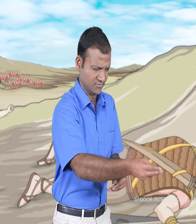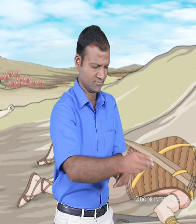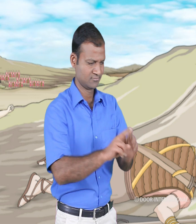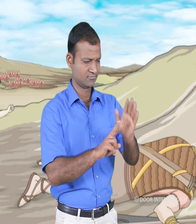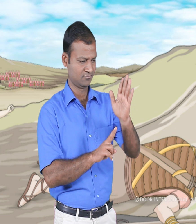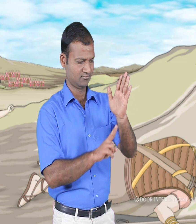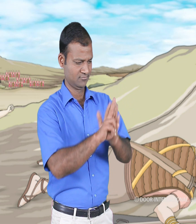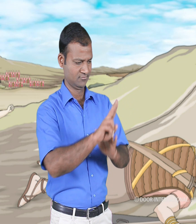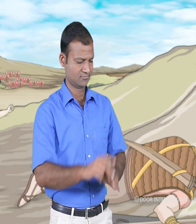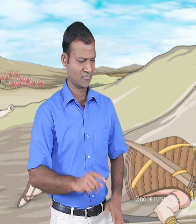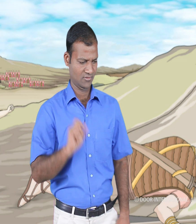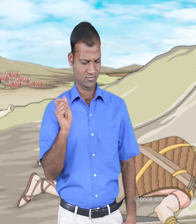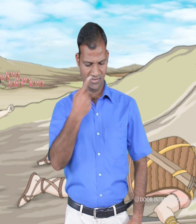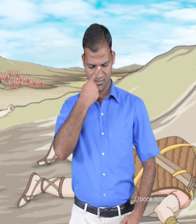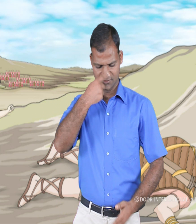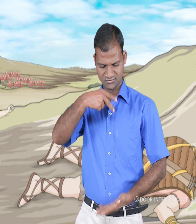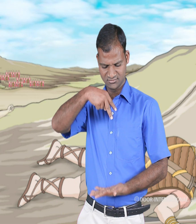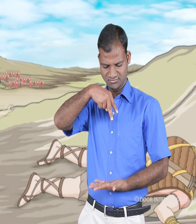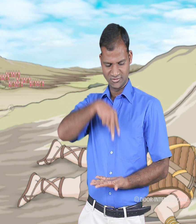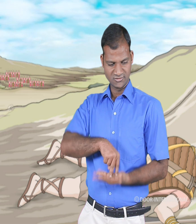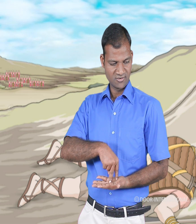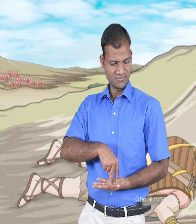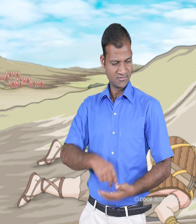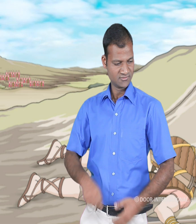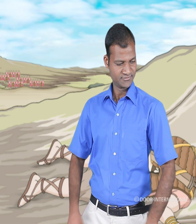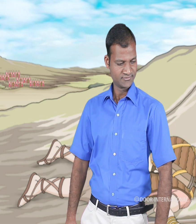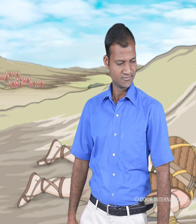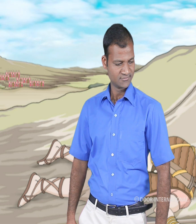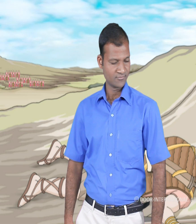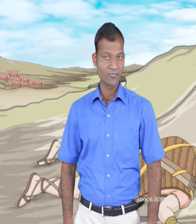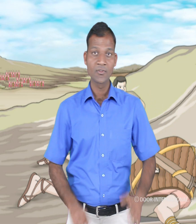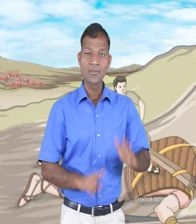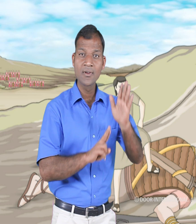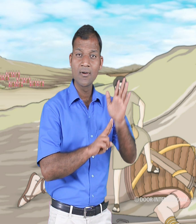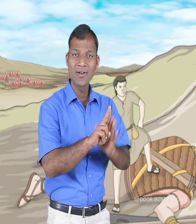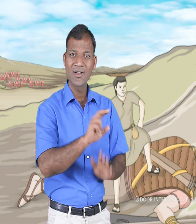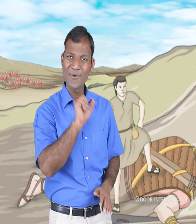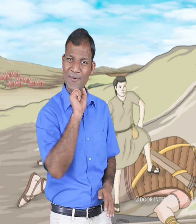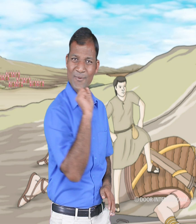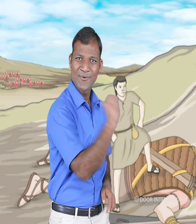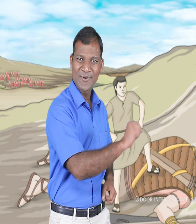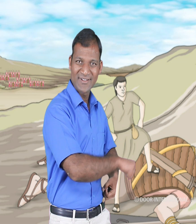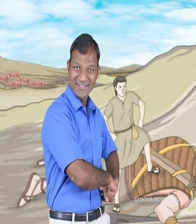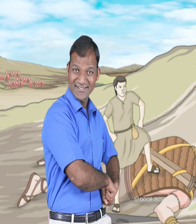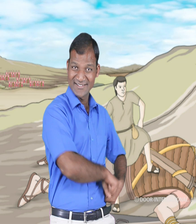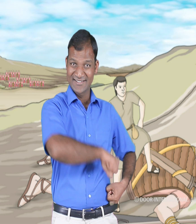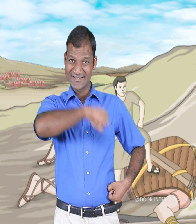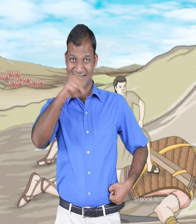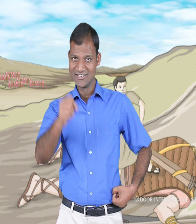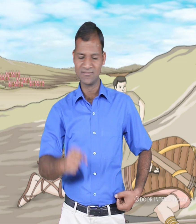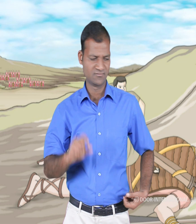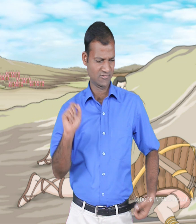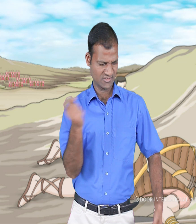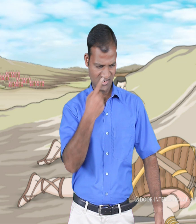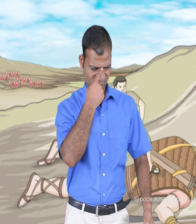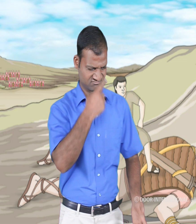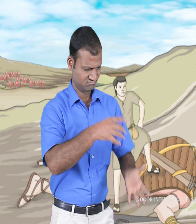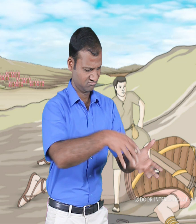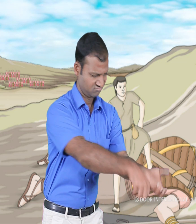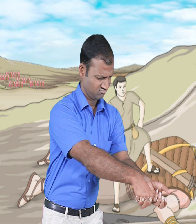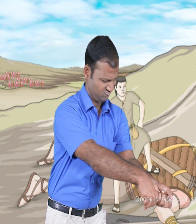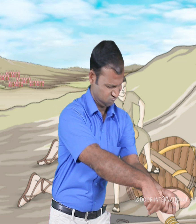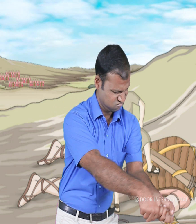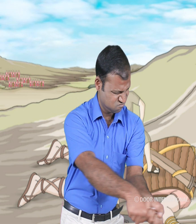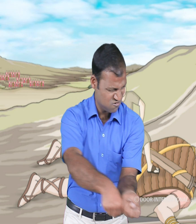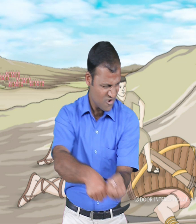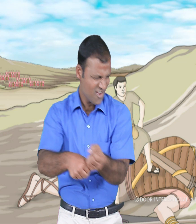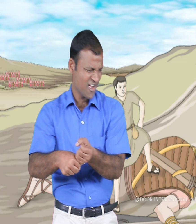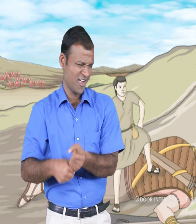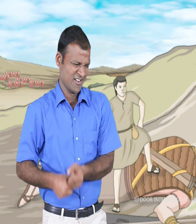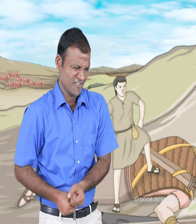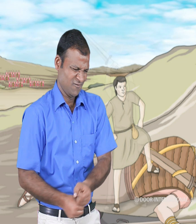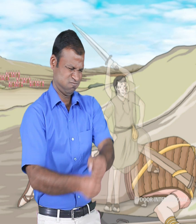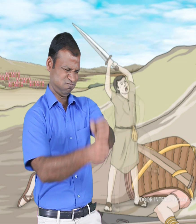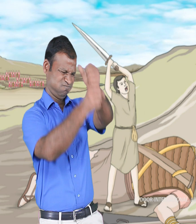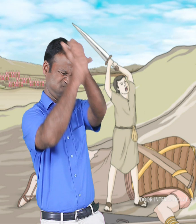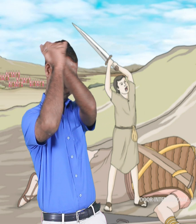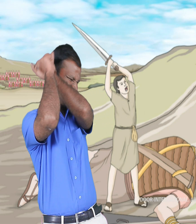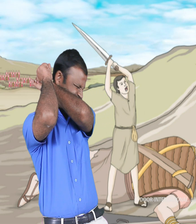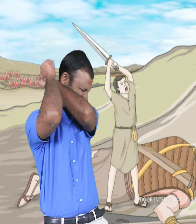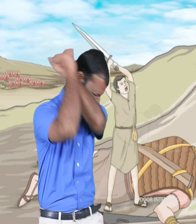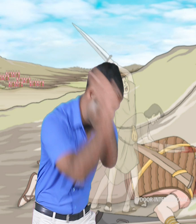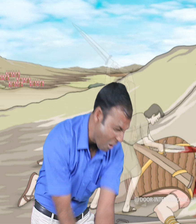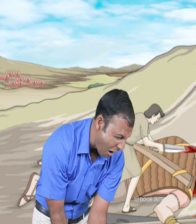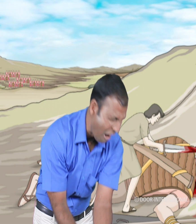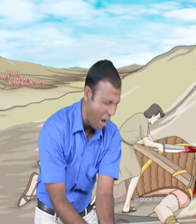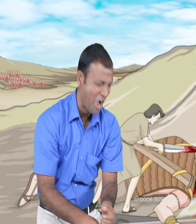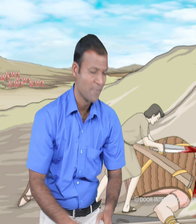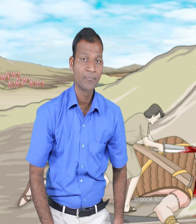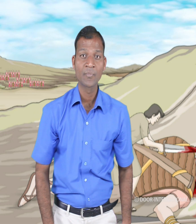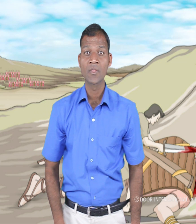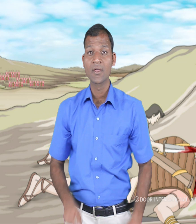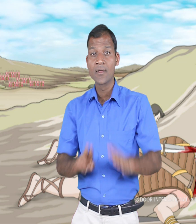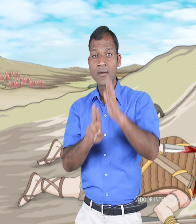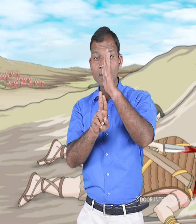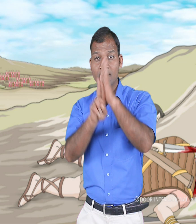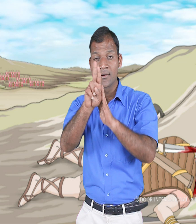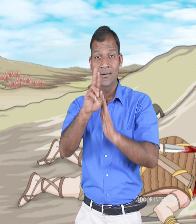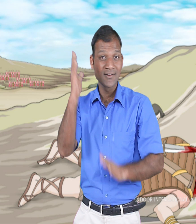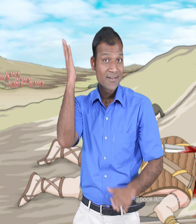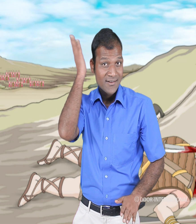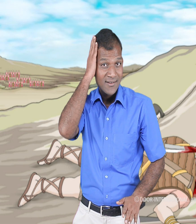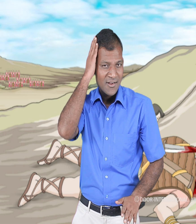He grabbed the Philistine’s sword and pulled it from its sheath and killed him;